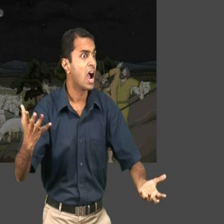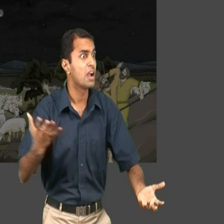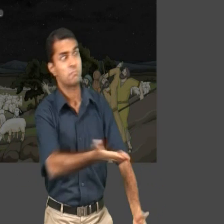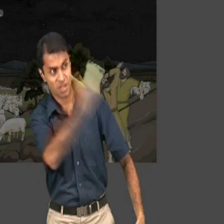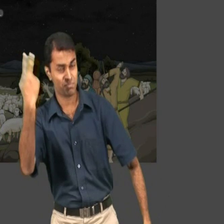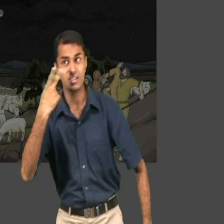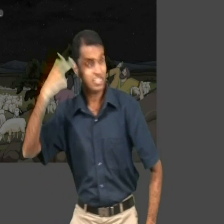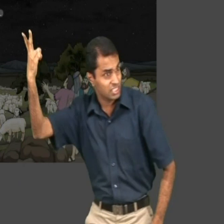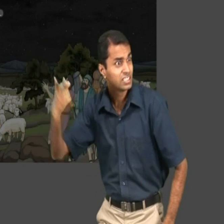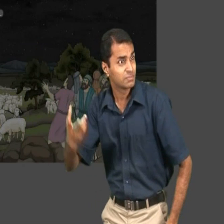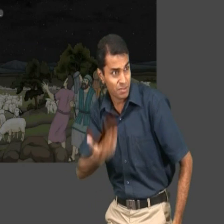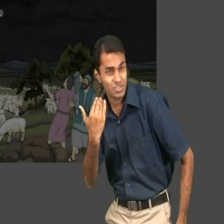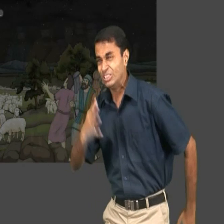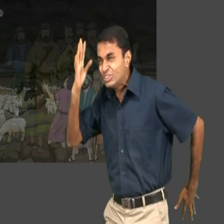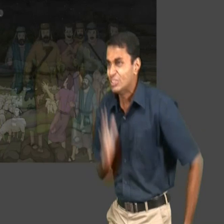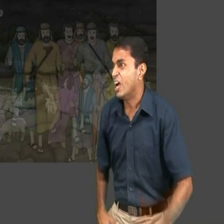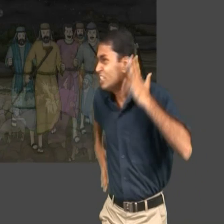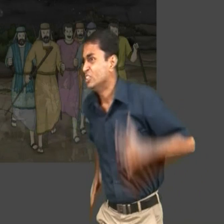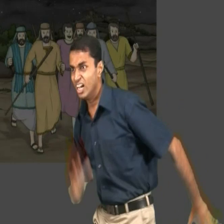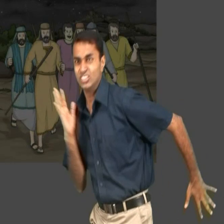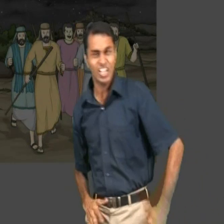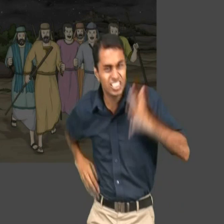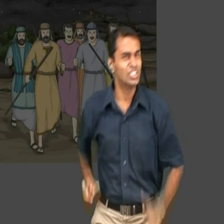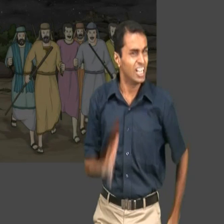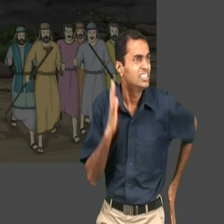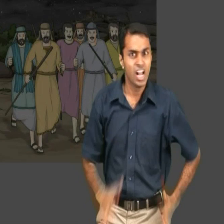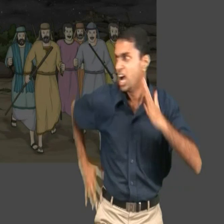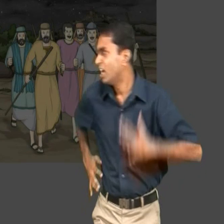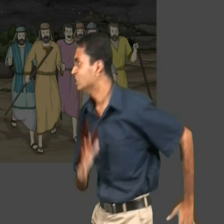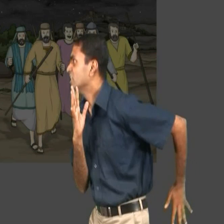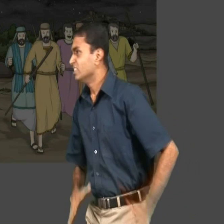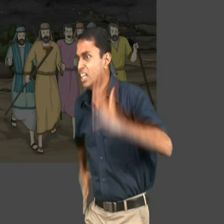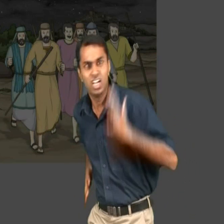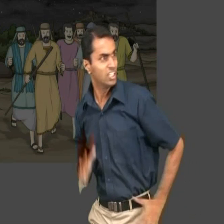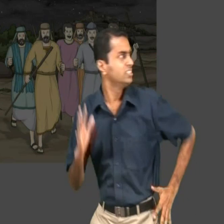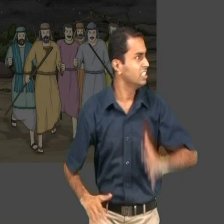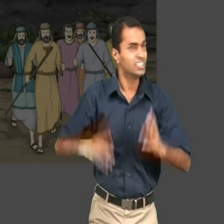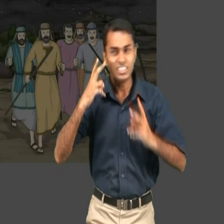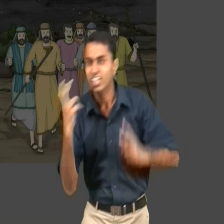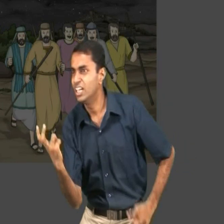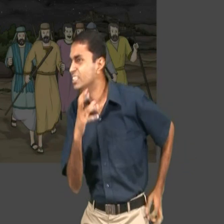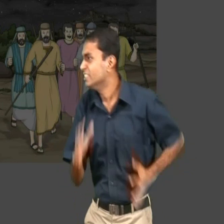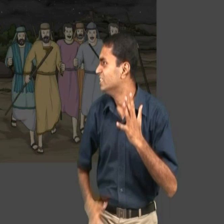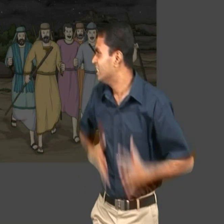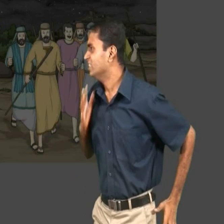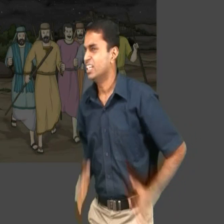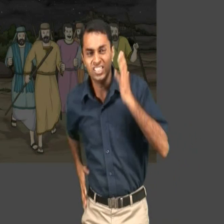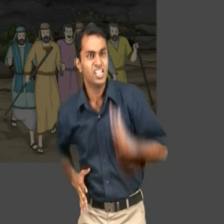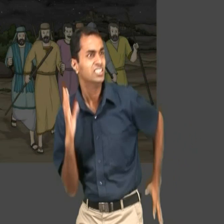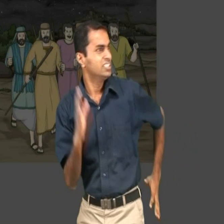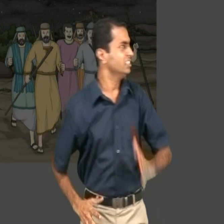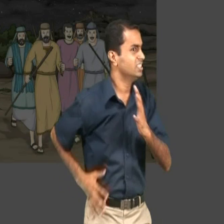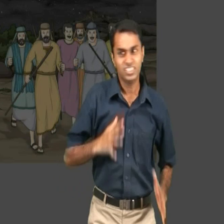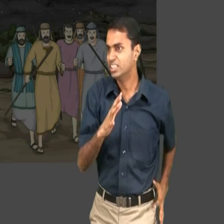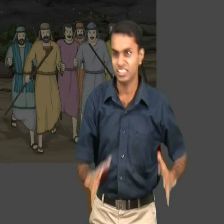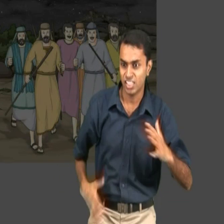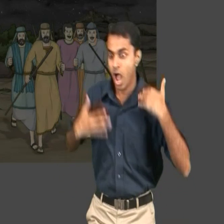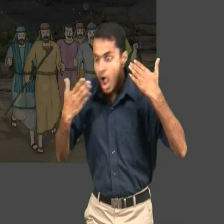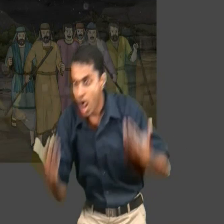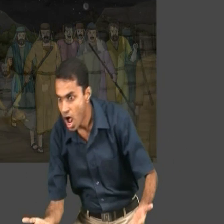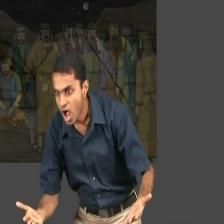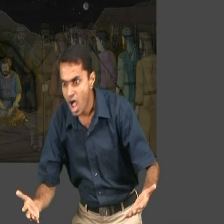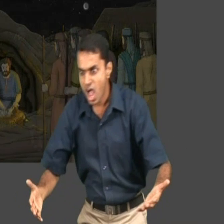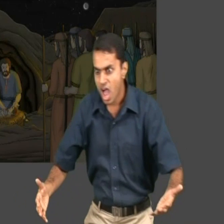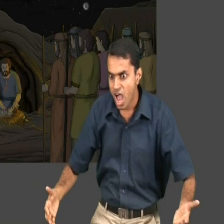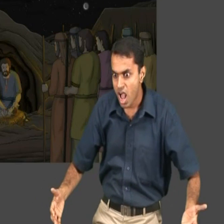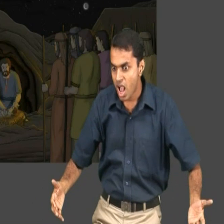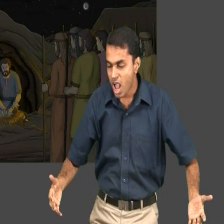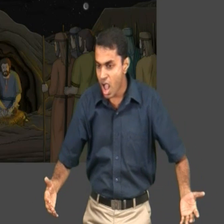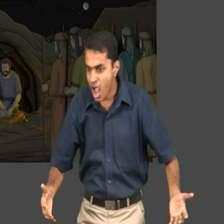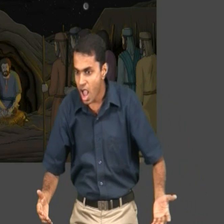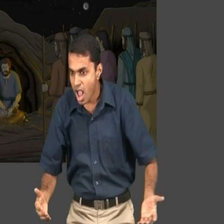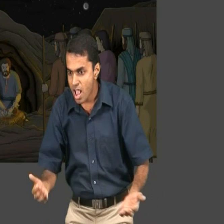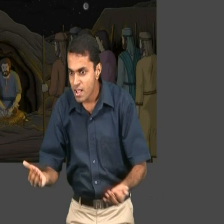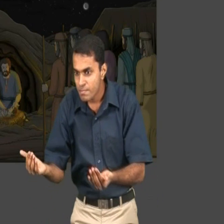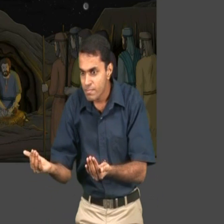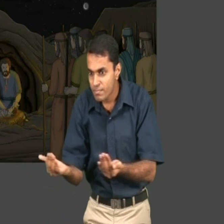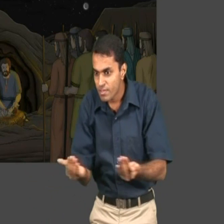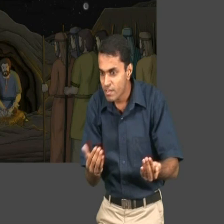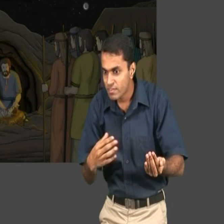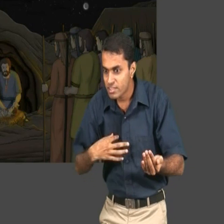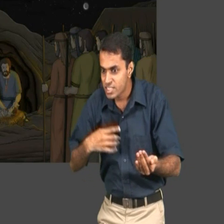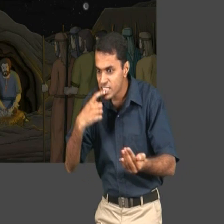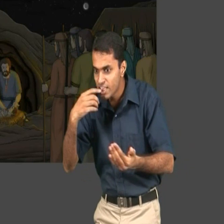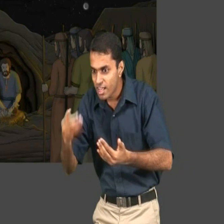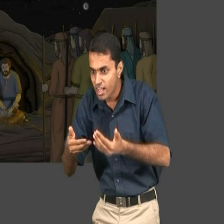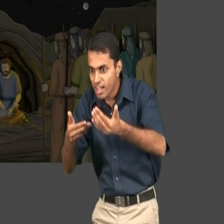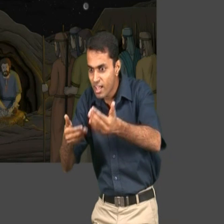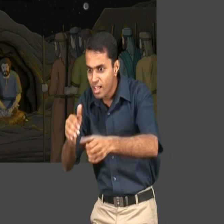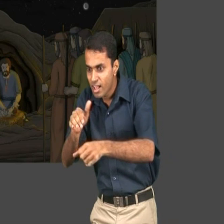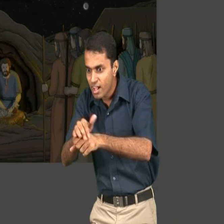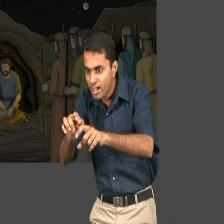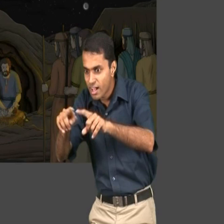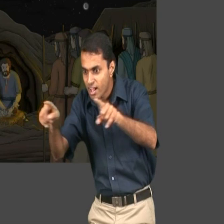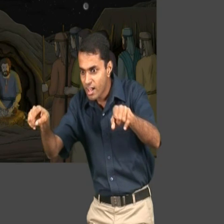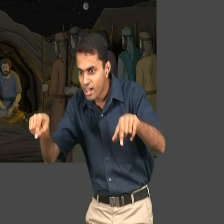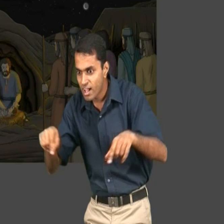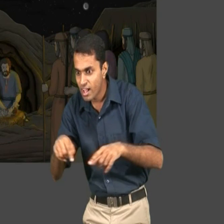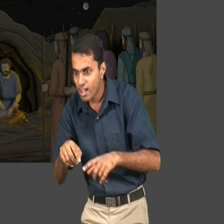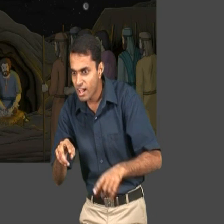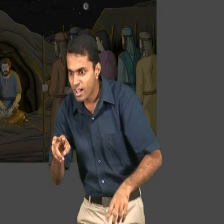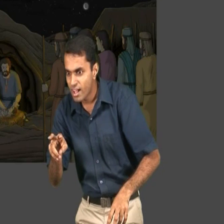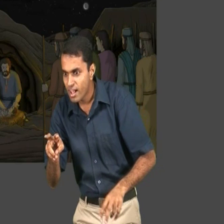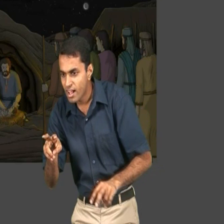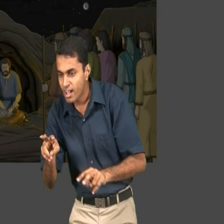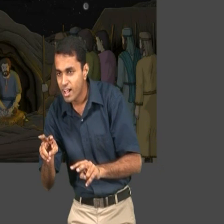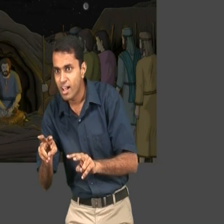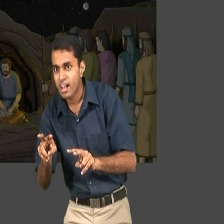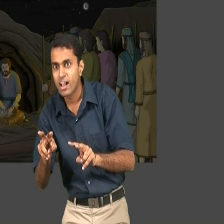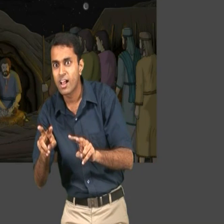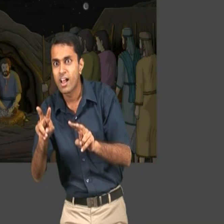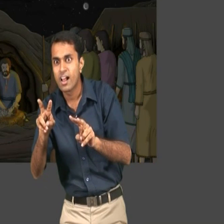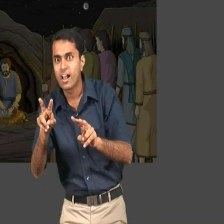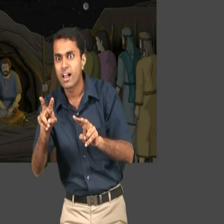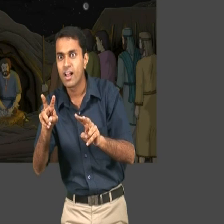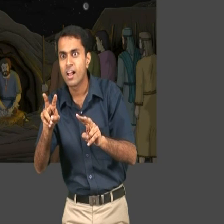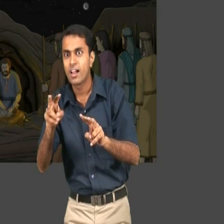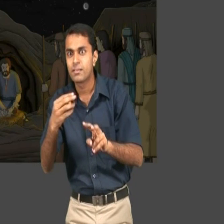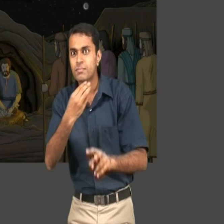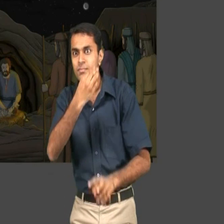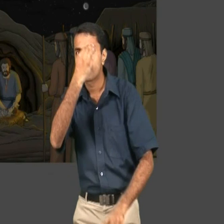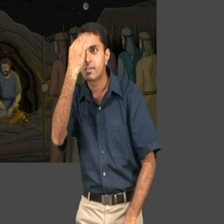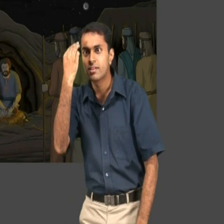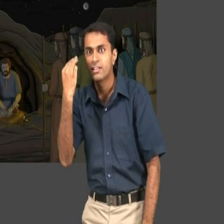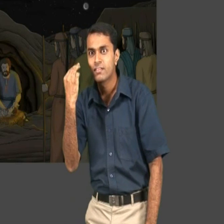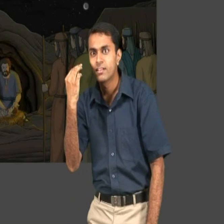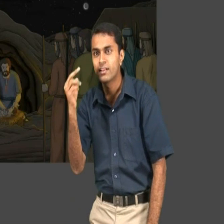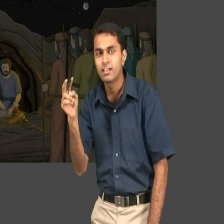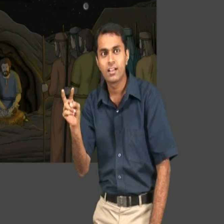So they hurried off and found Mary and Joseph and the Baby, who was lying in the manger.